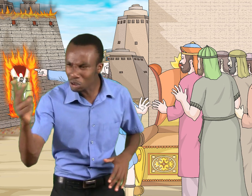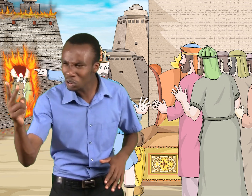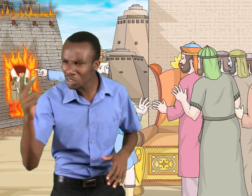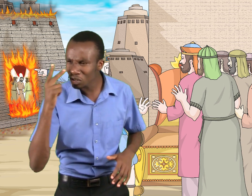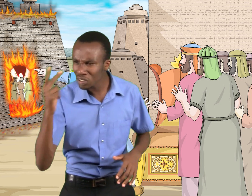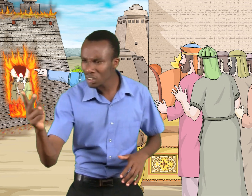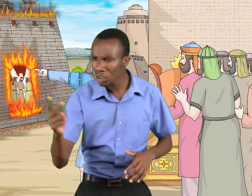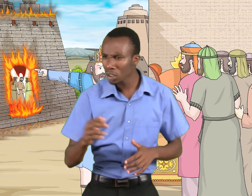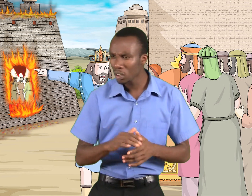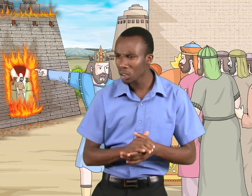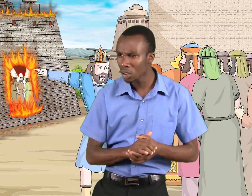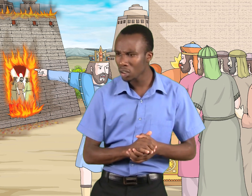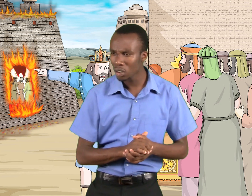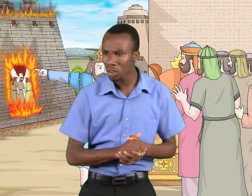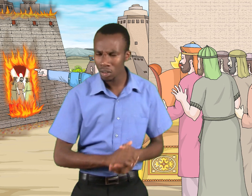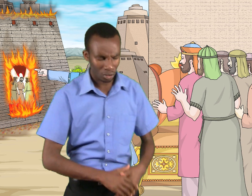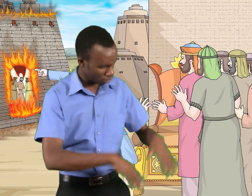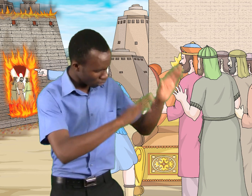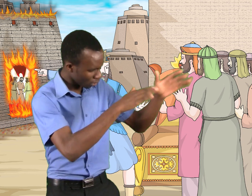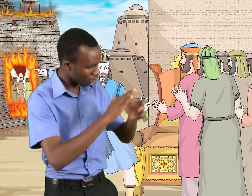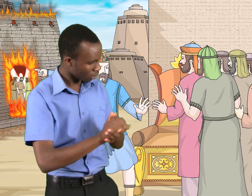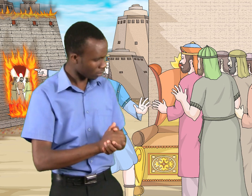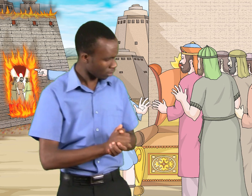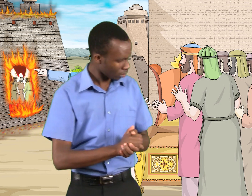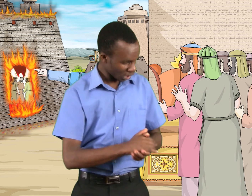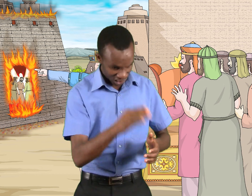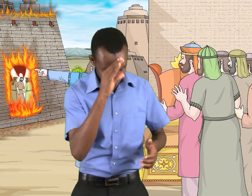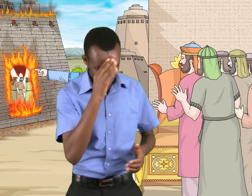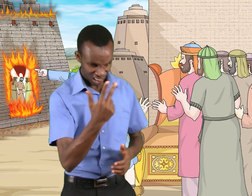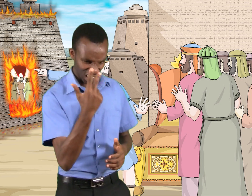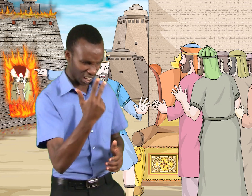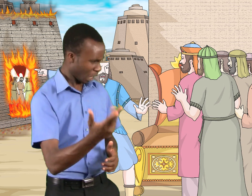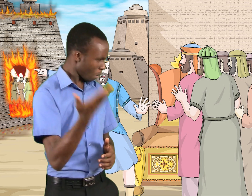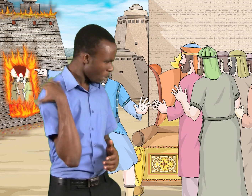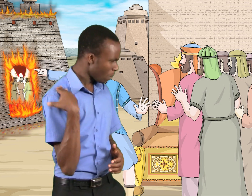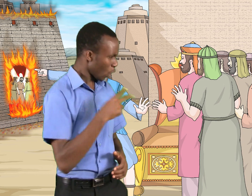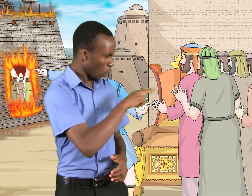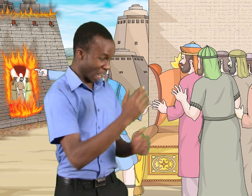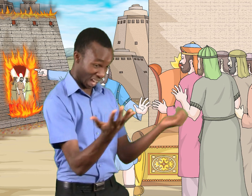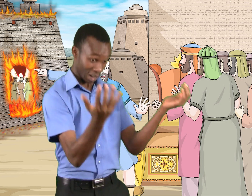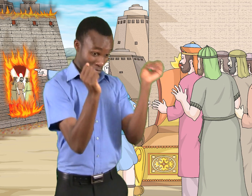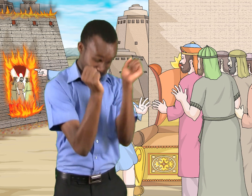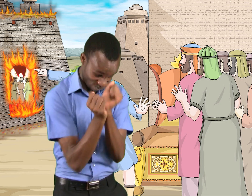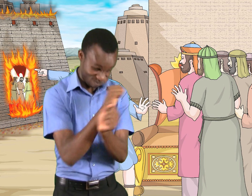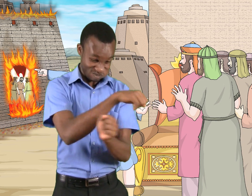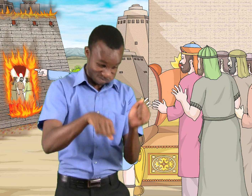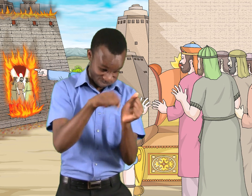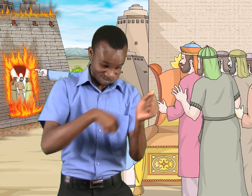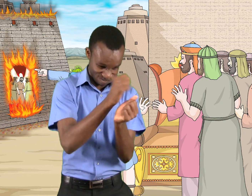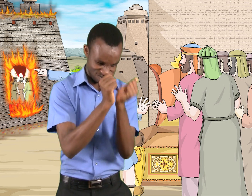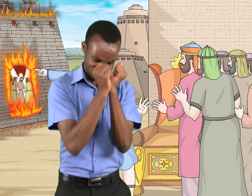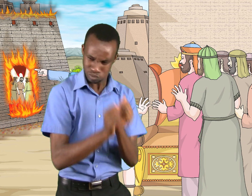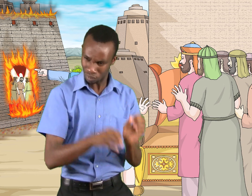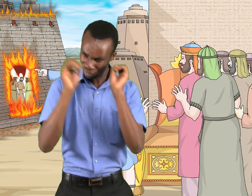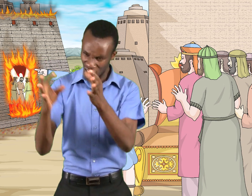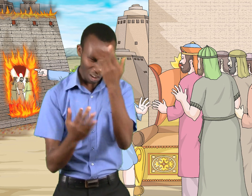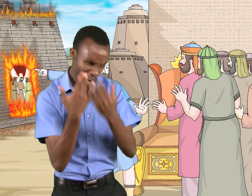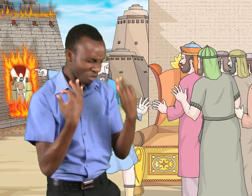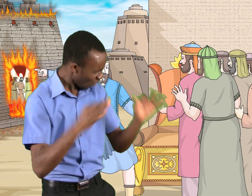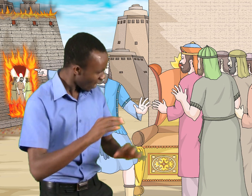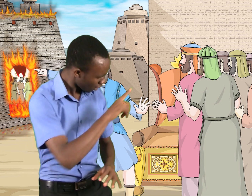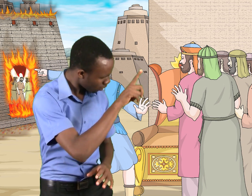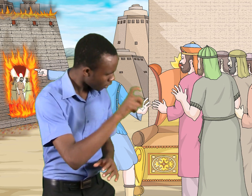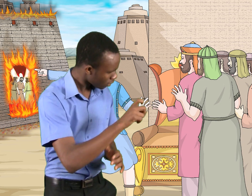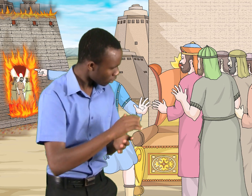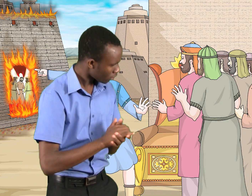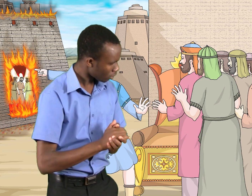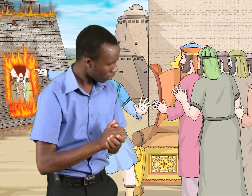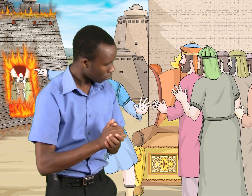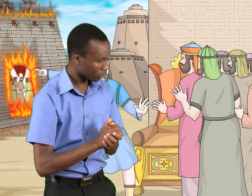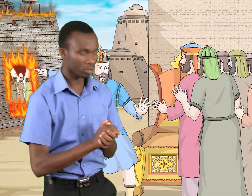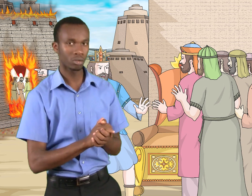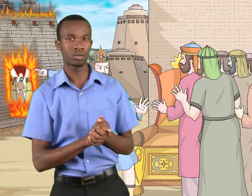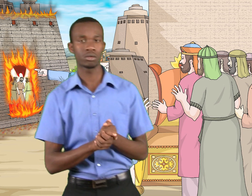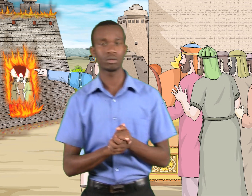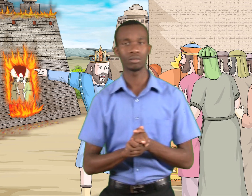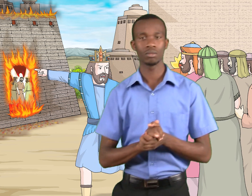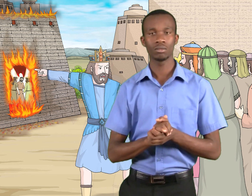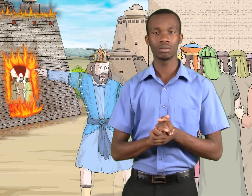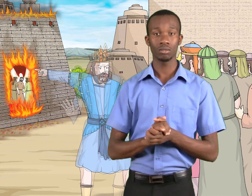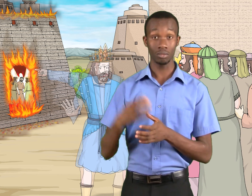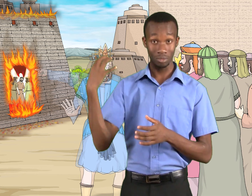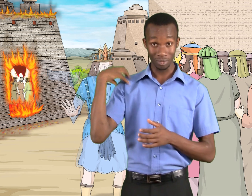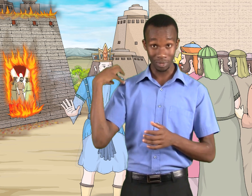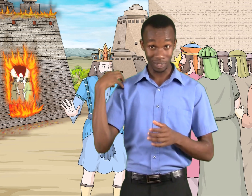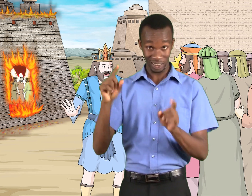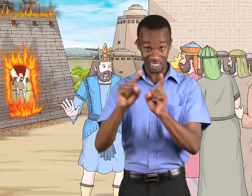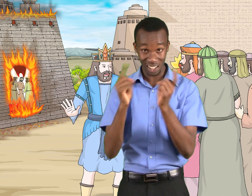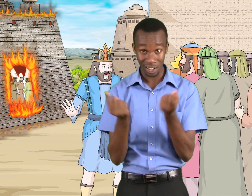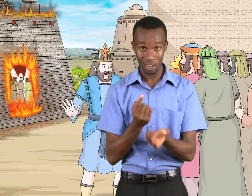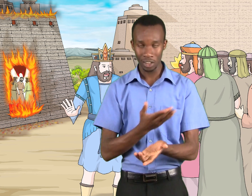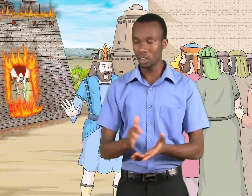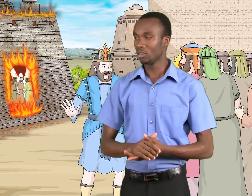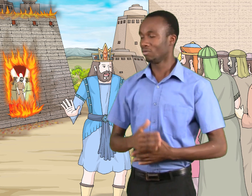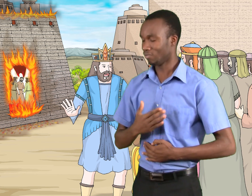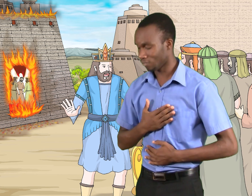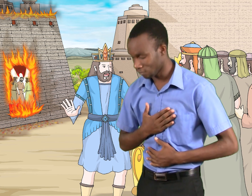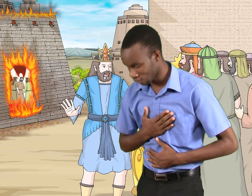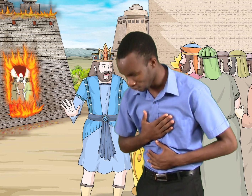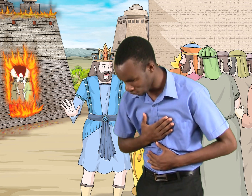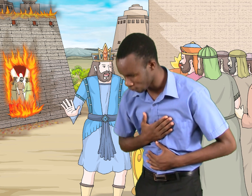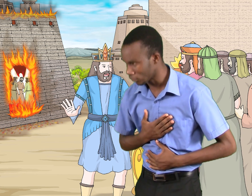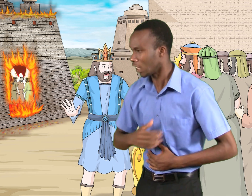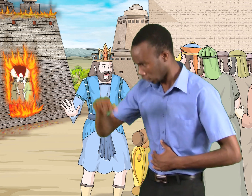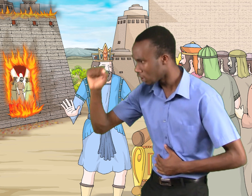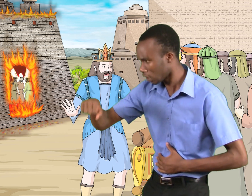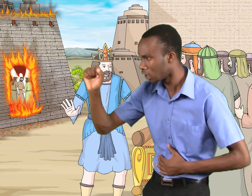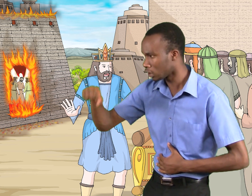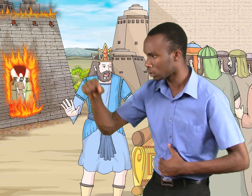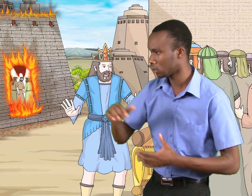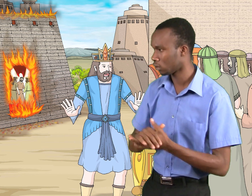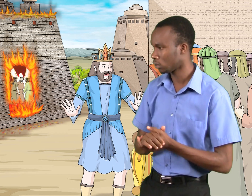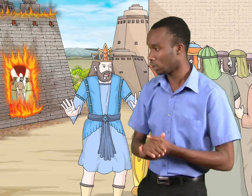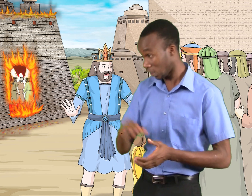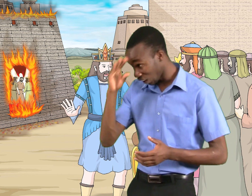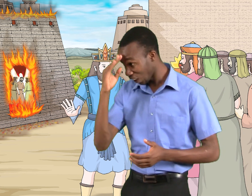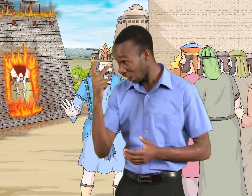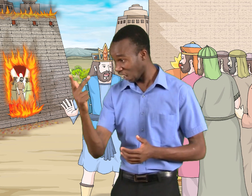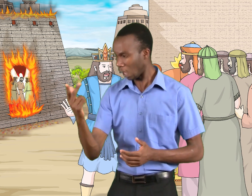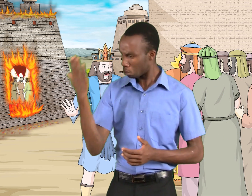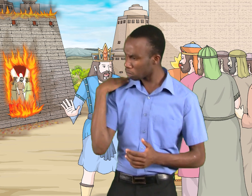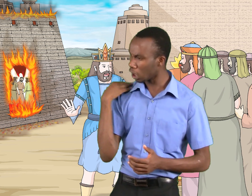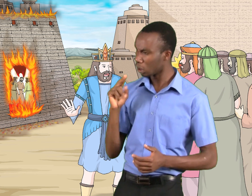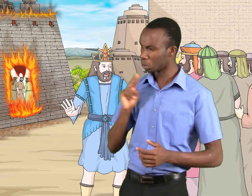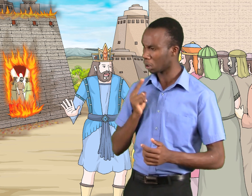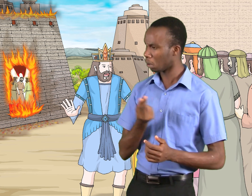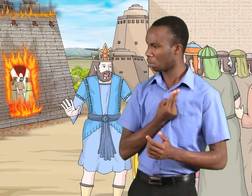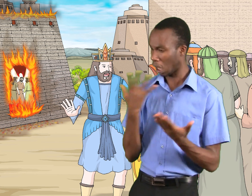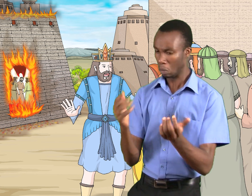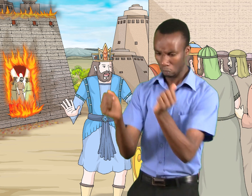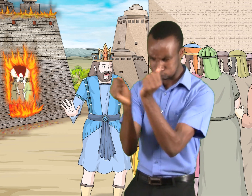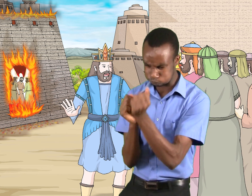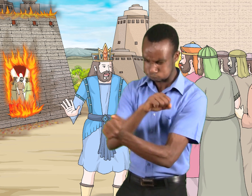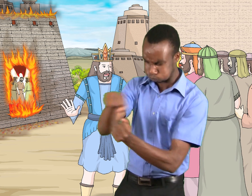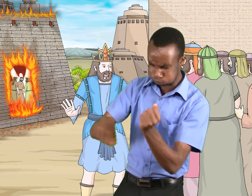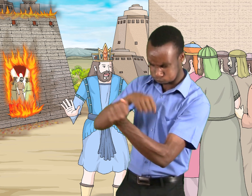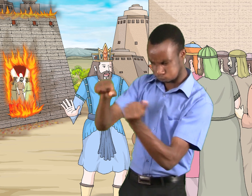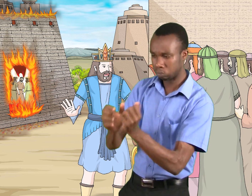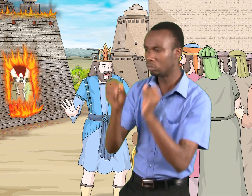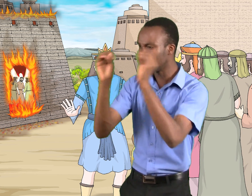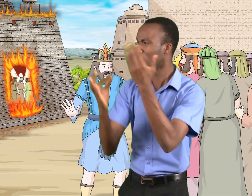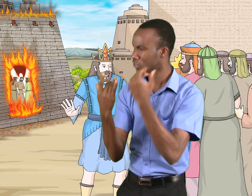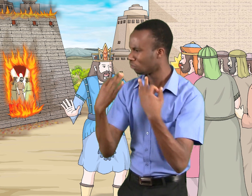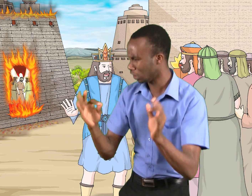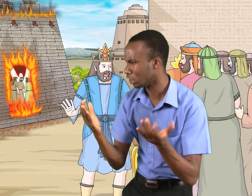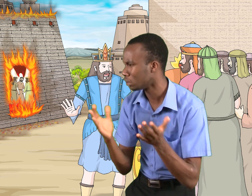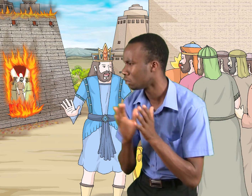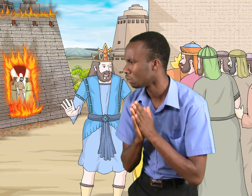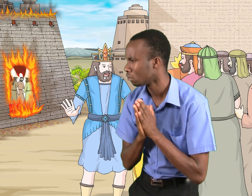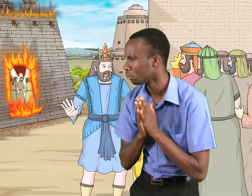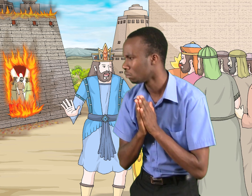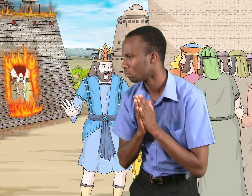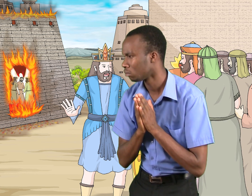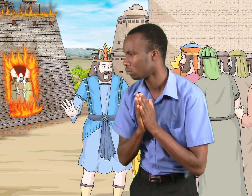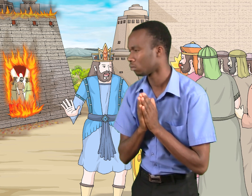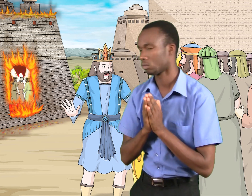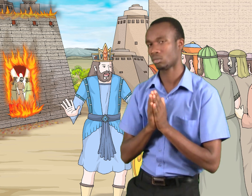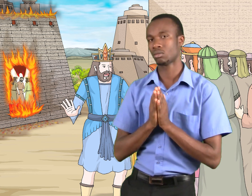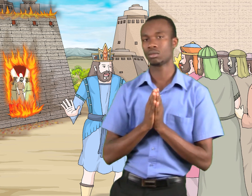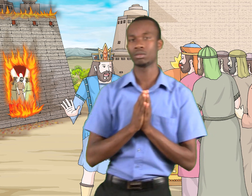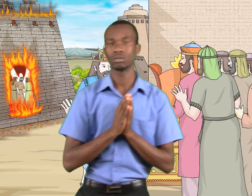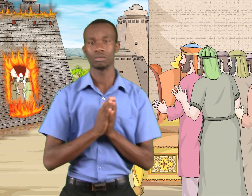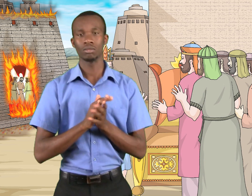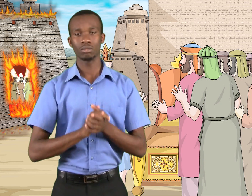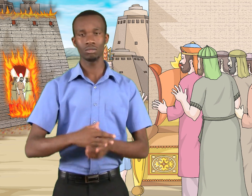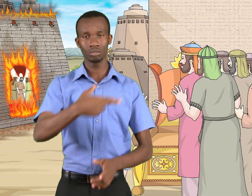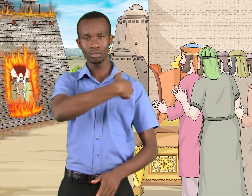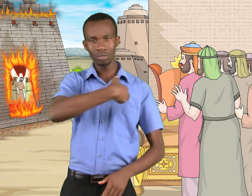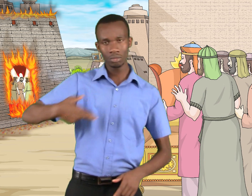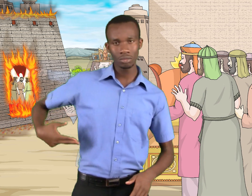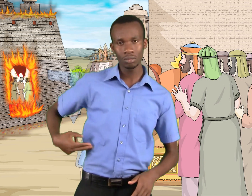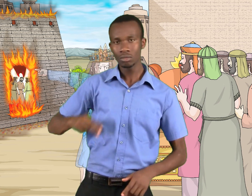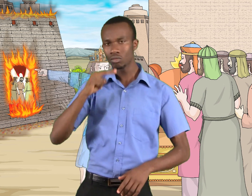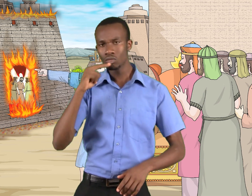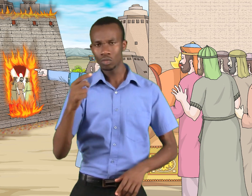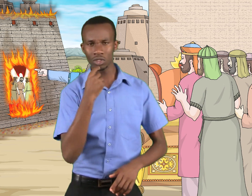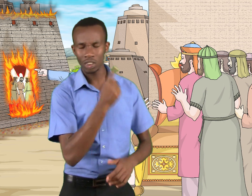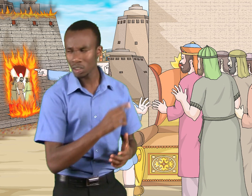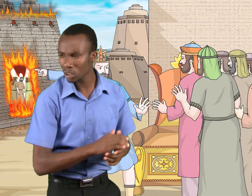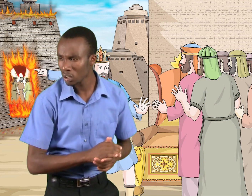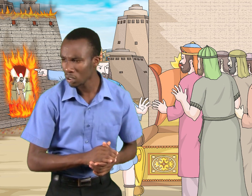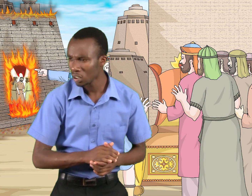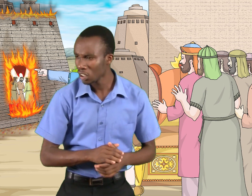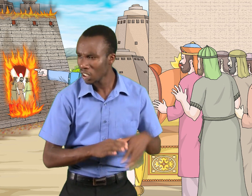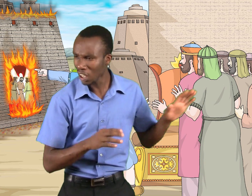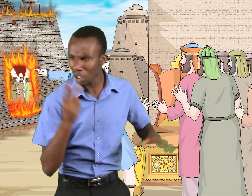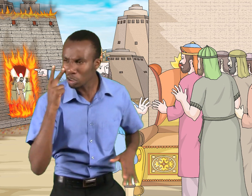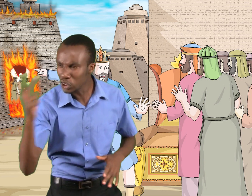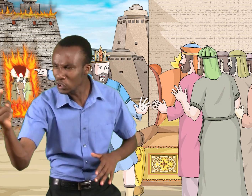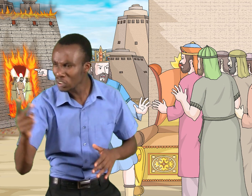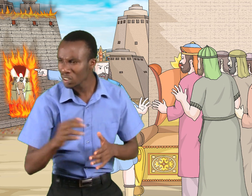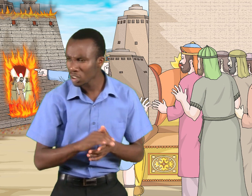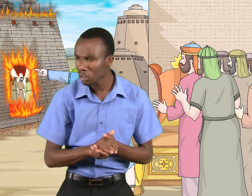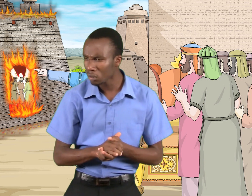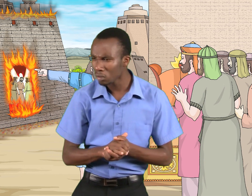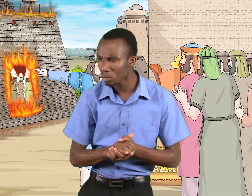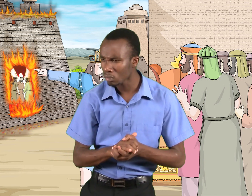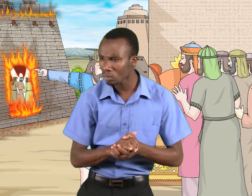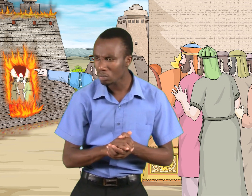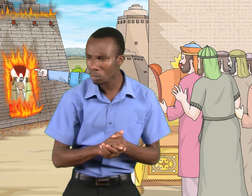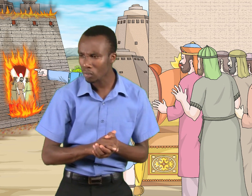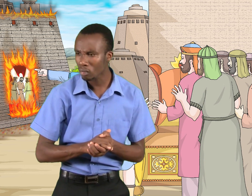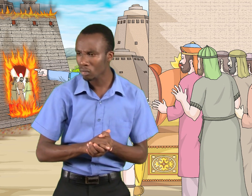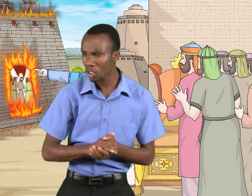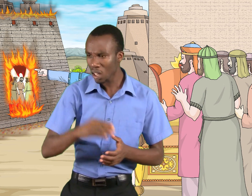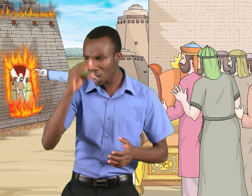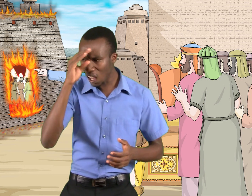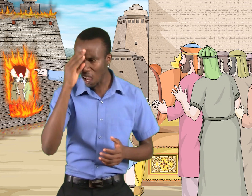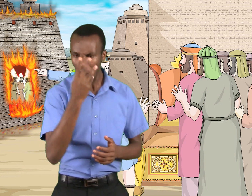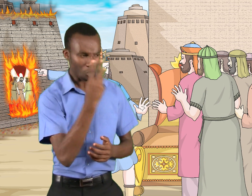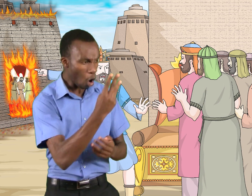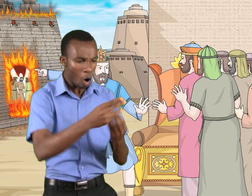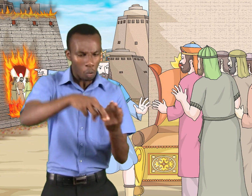And these three men, Shadrach, Meshach, and Abednego, firmly bound, fell into the blazing fiery furnace.